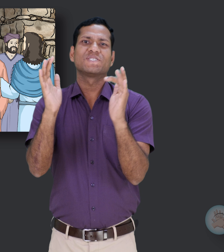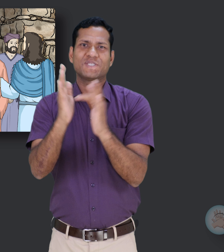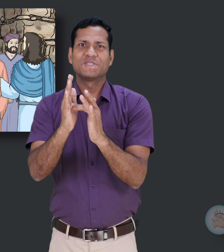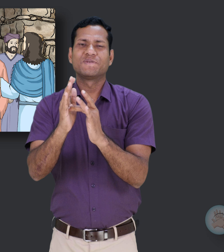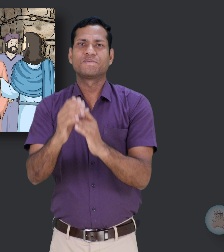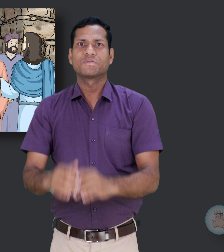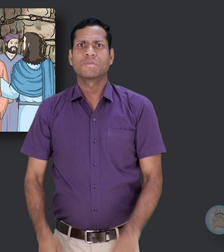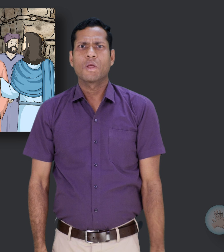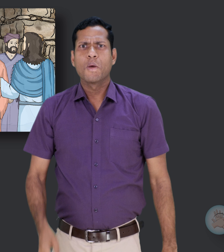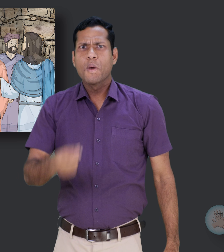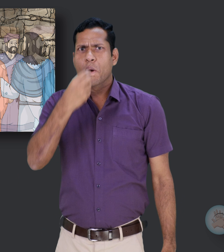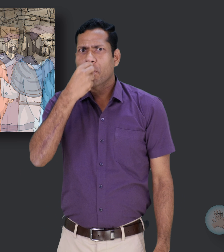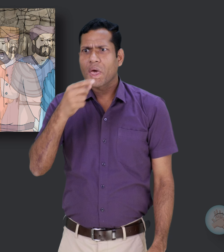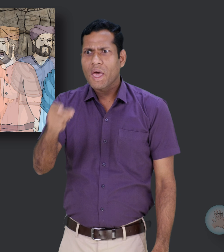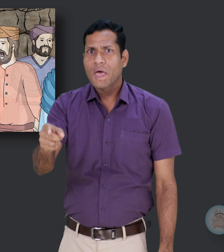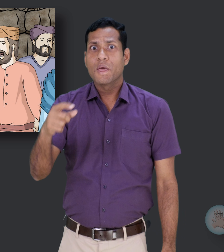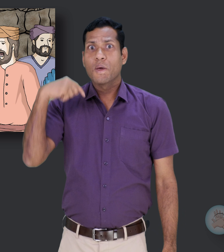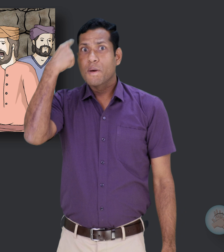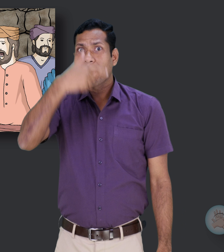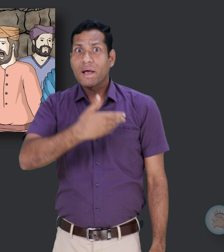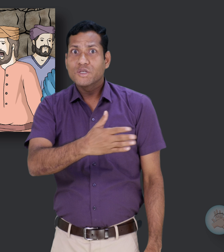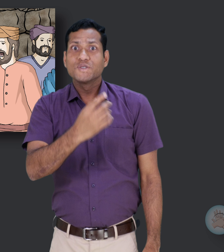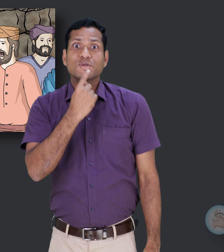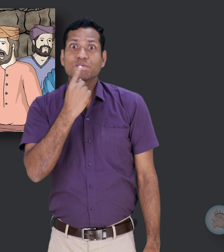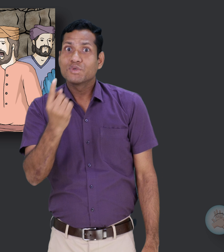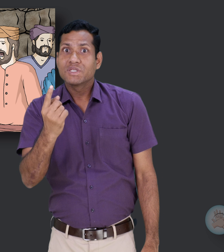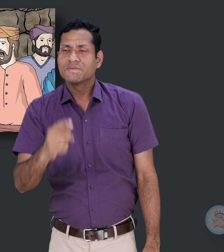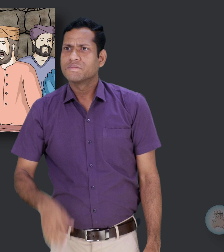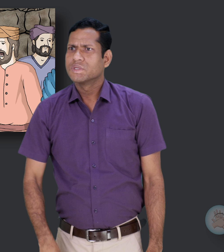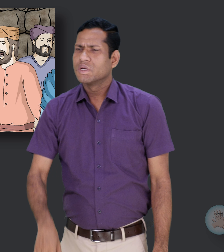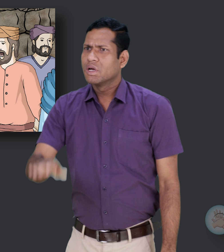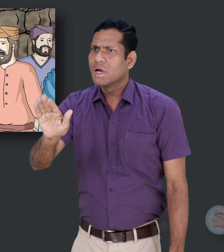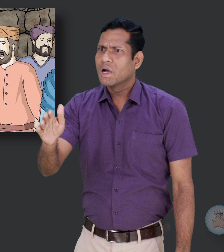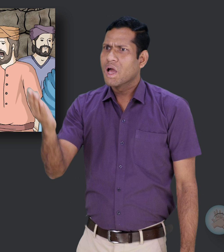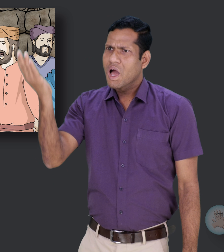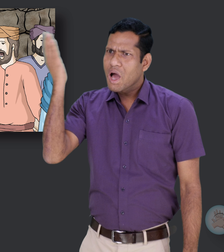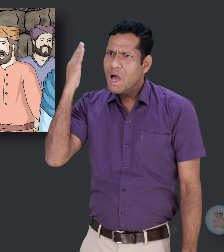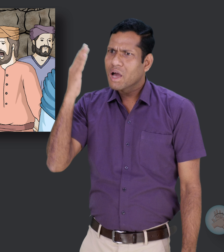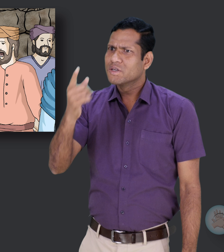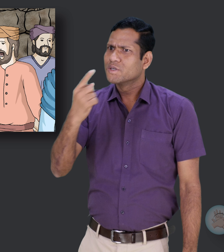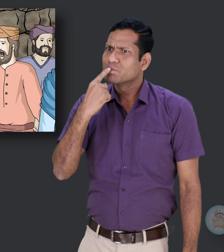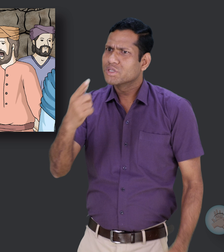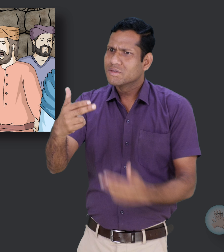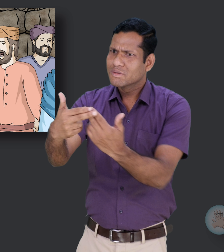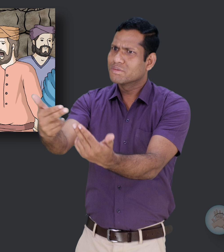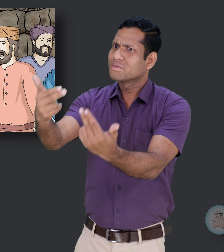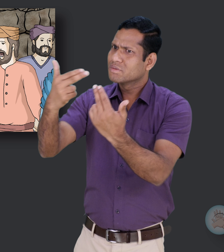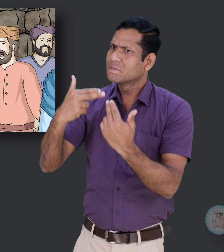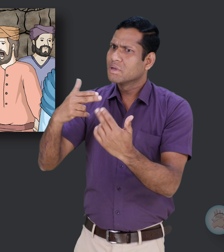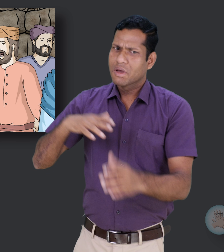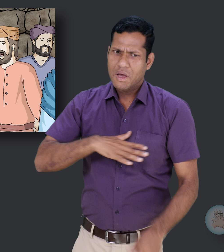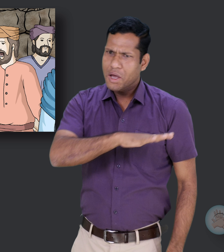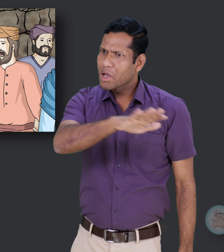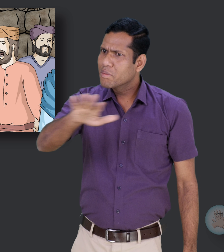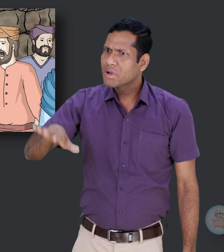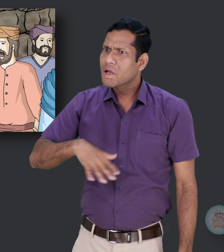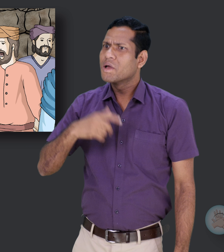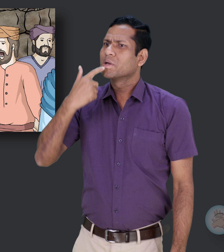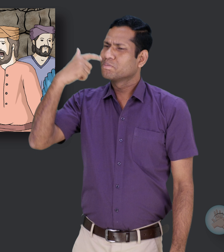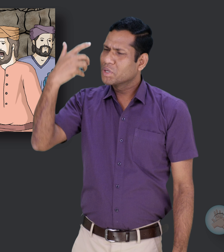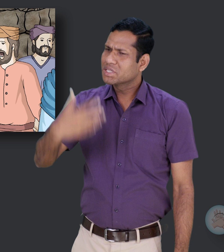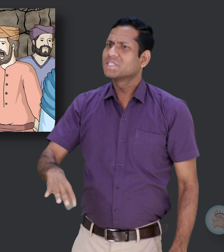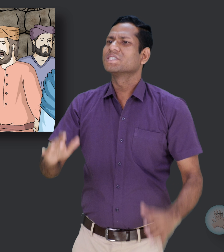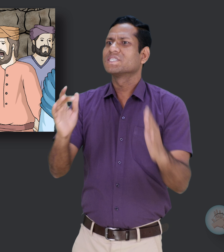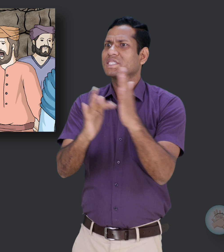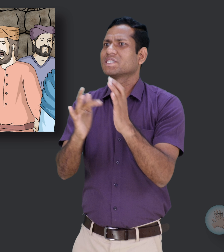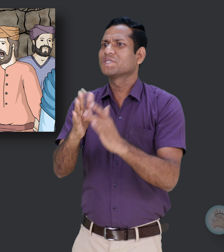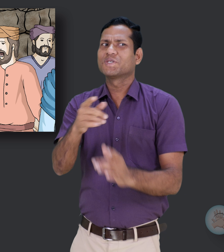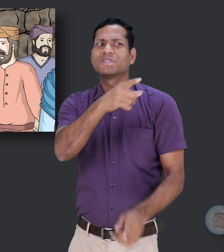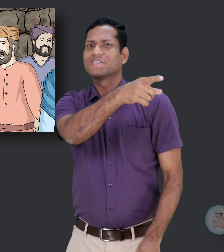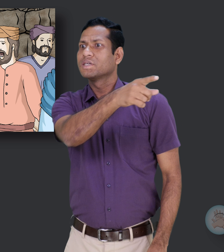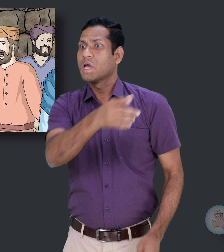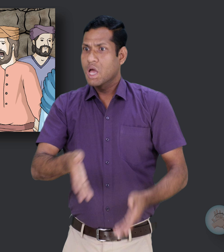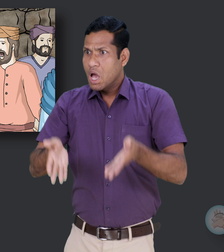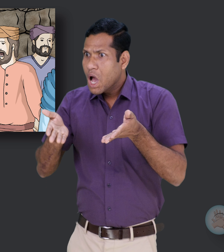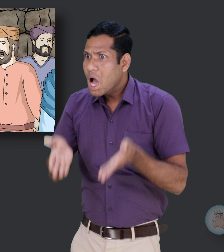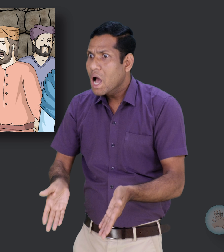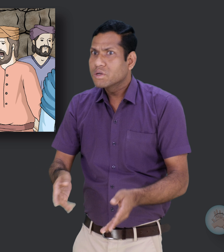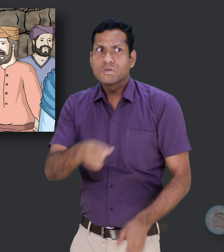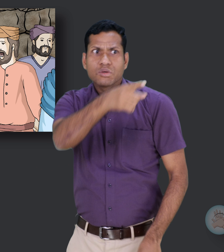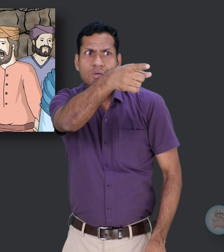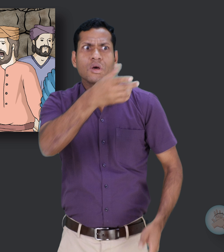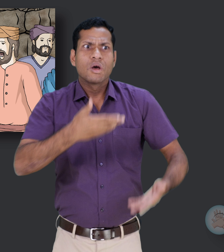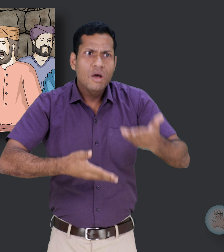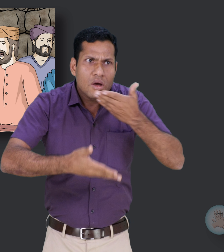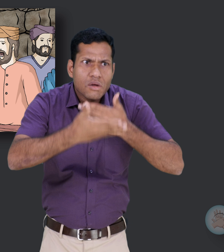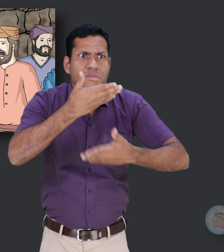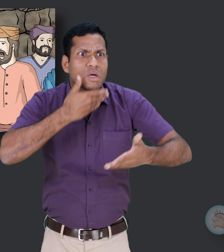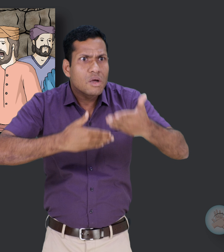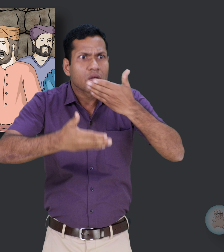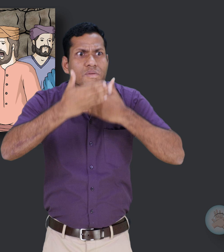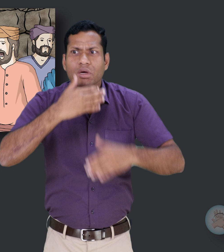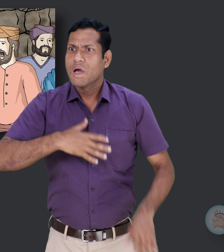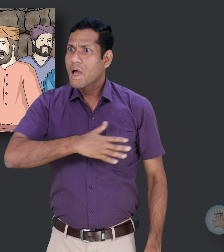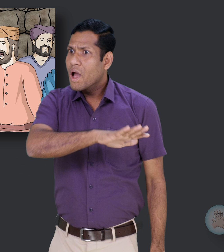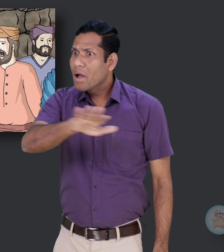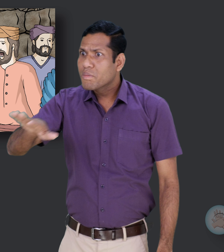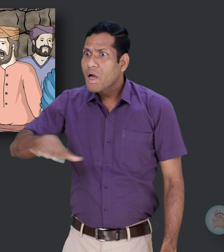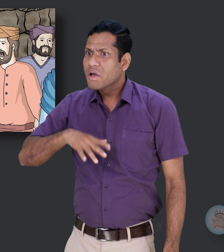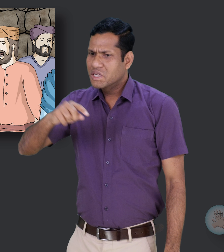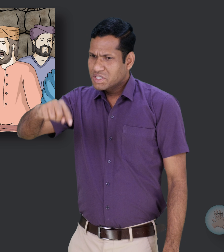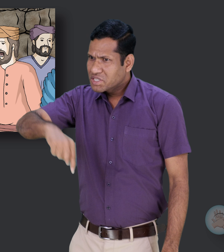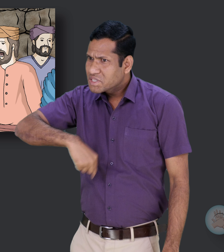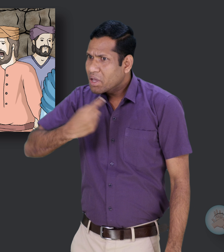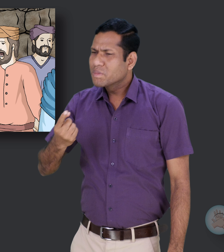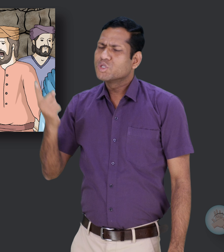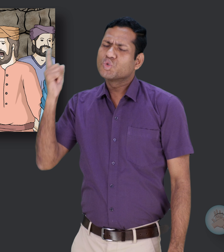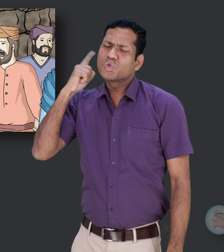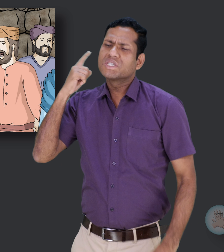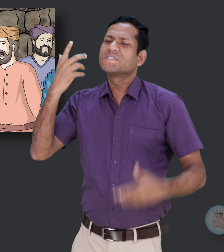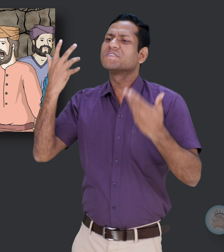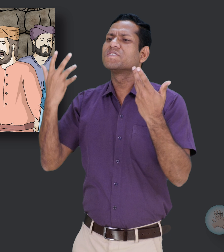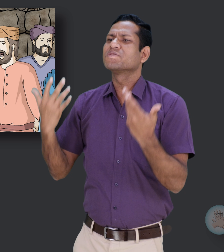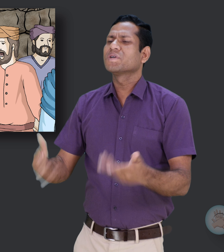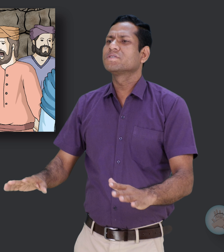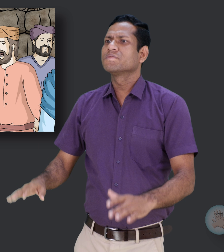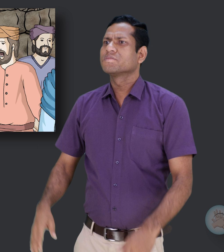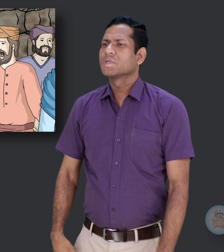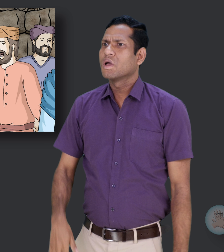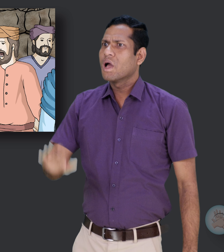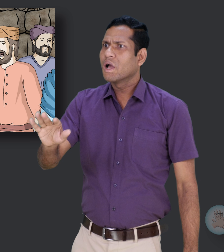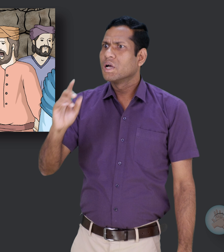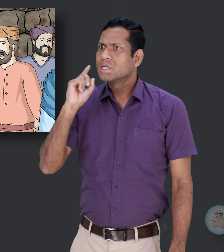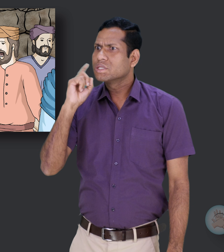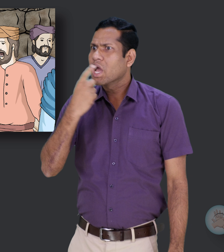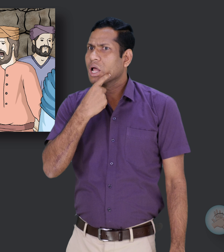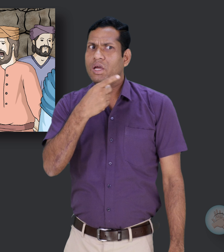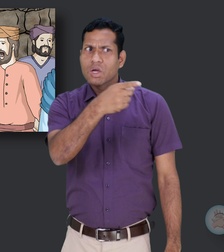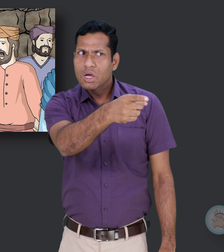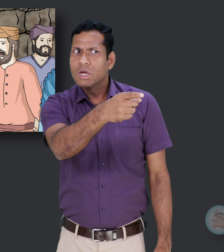They said to the woman, “We now believe not only because of your words;